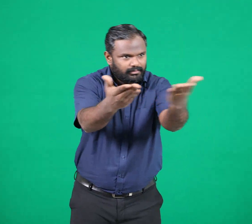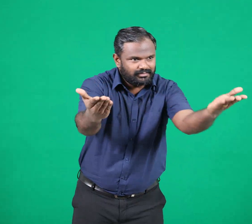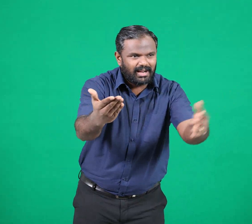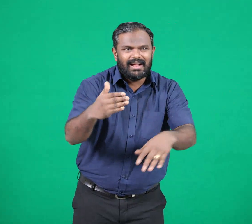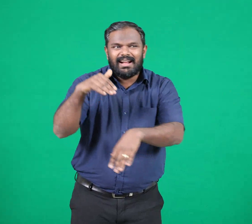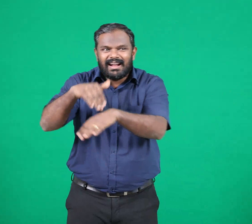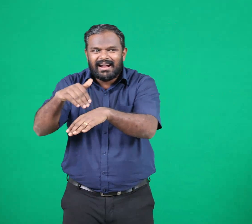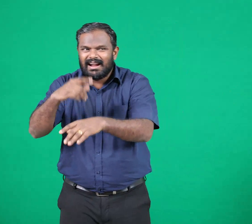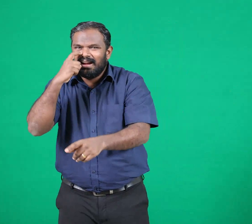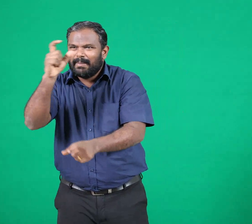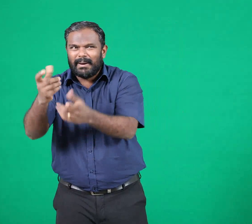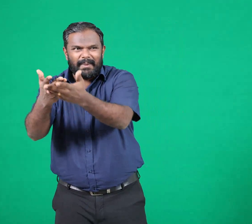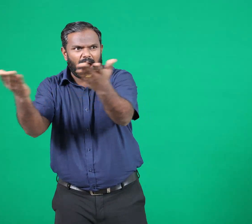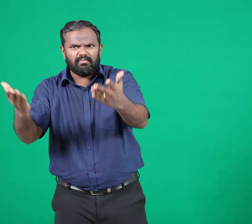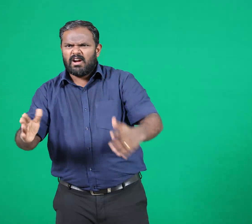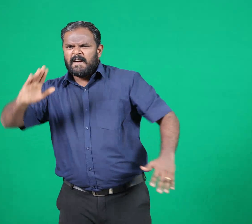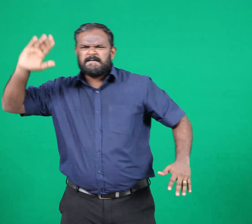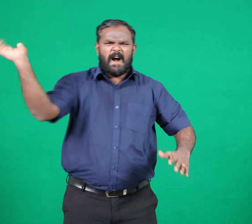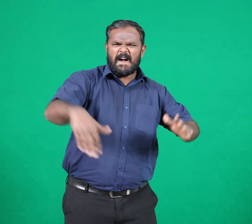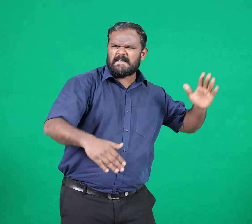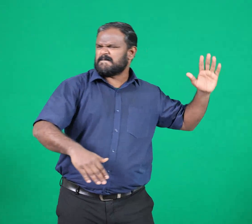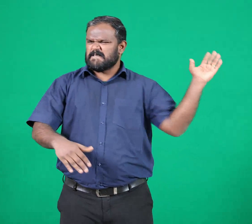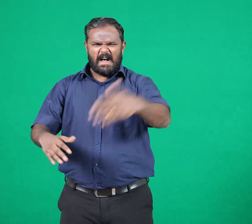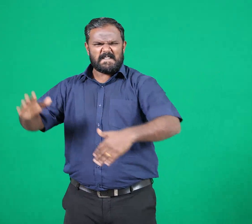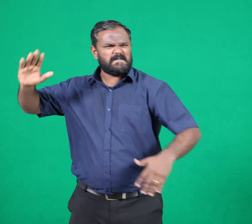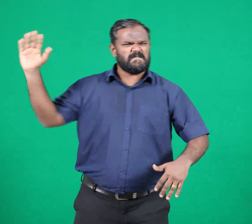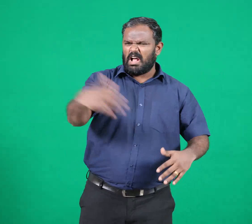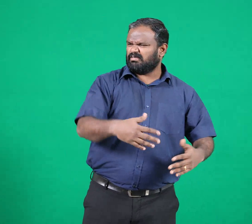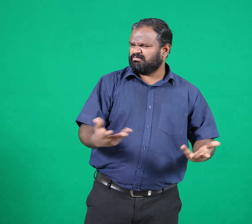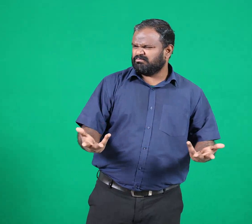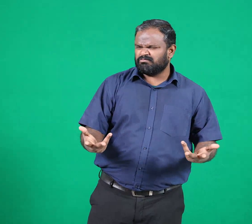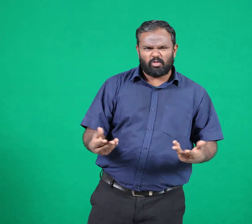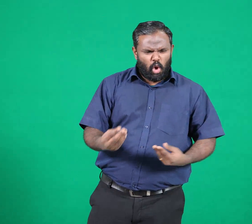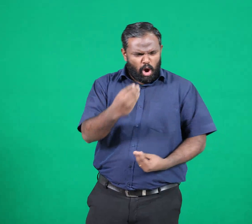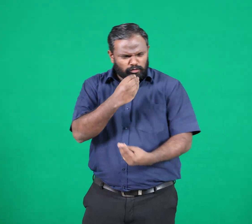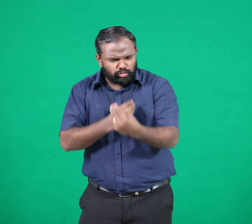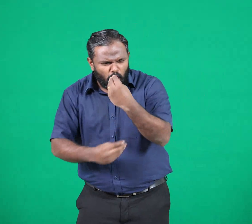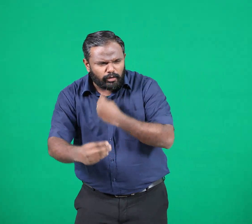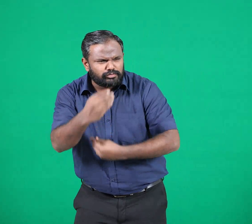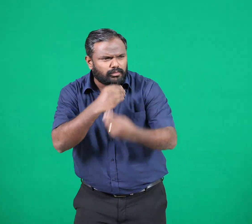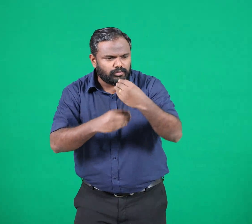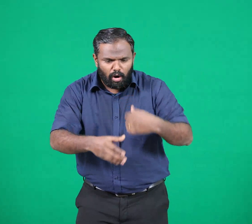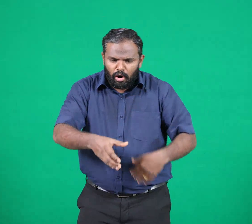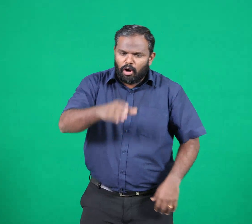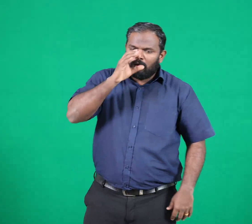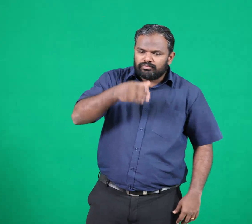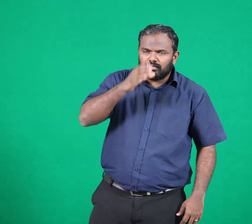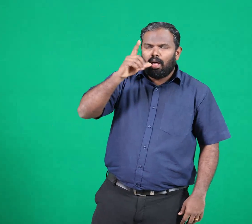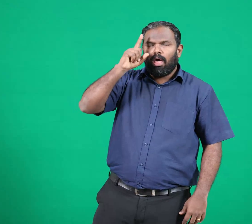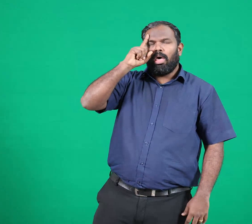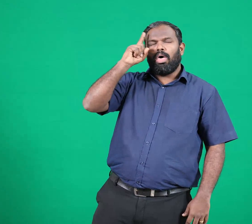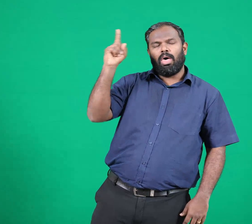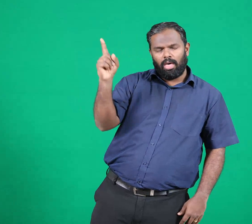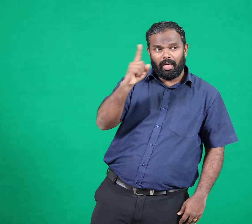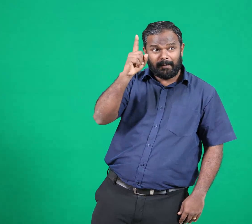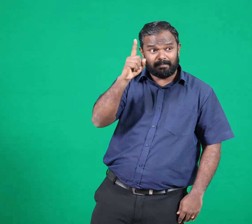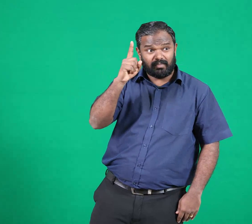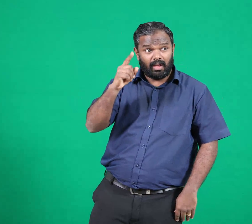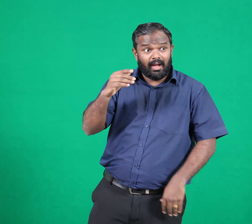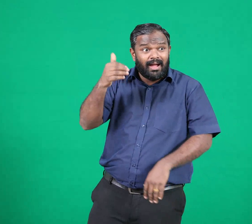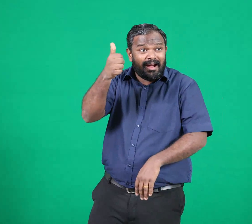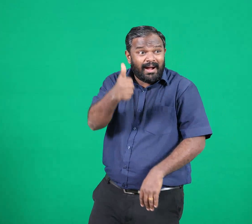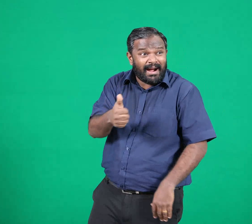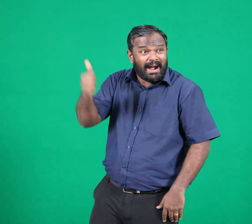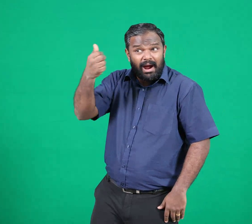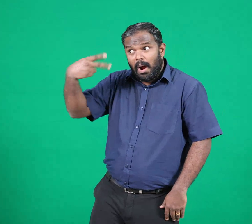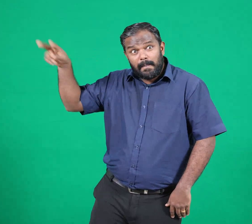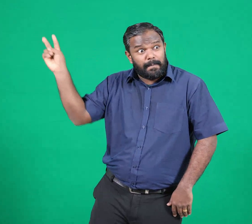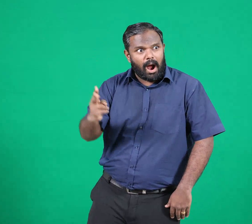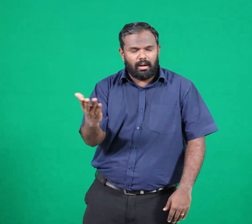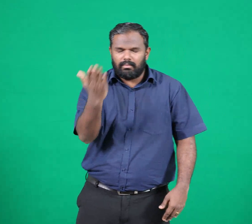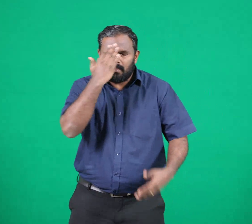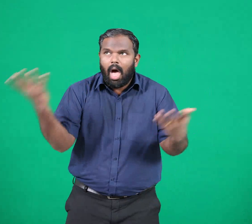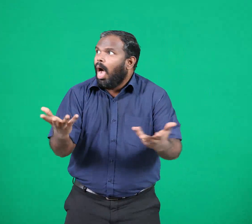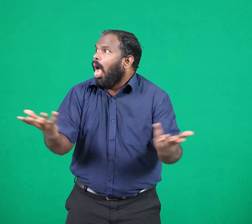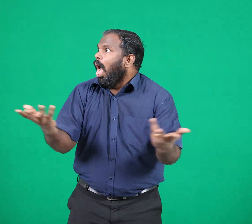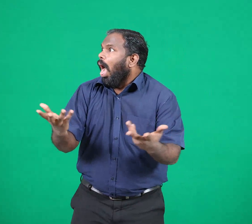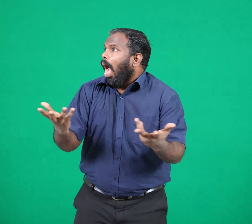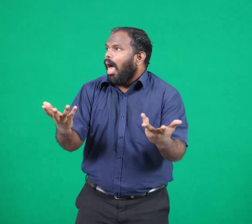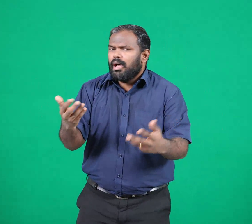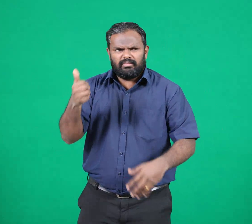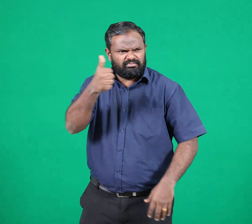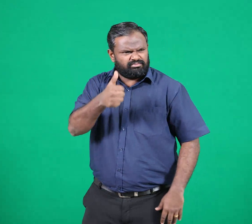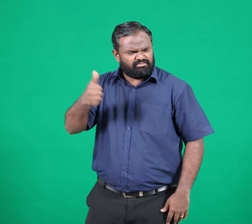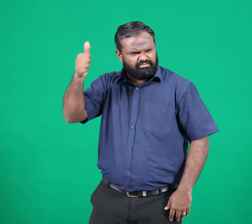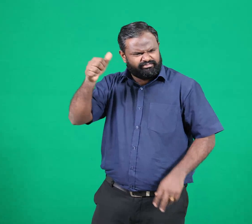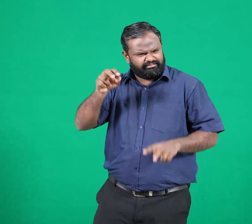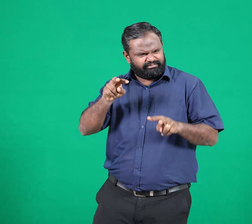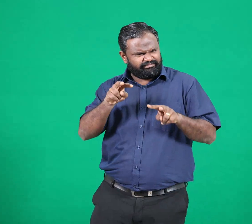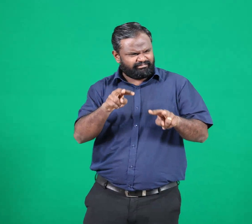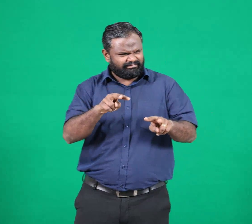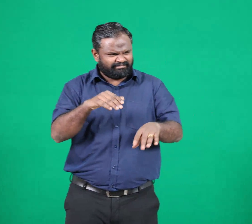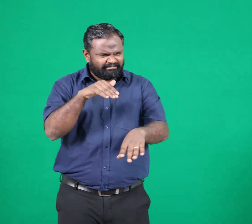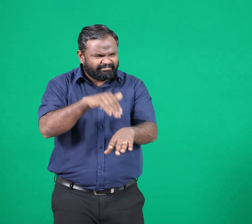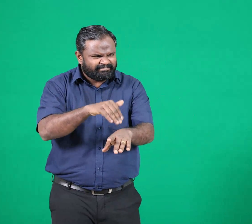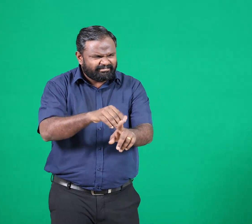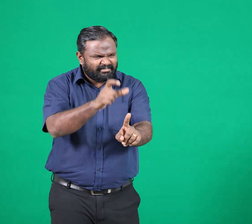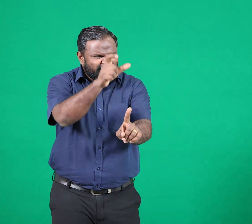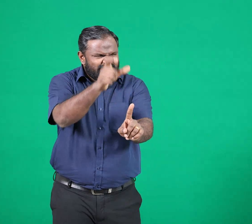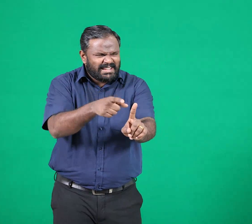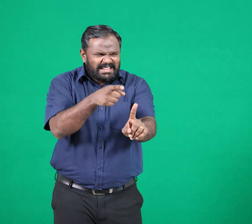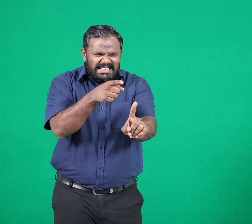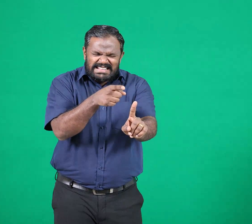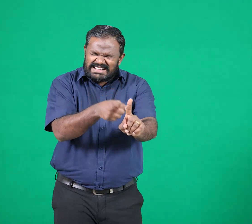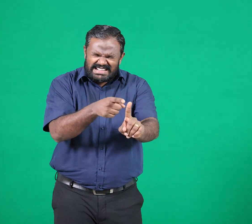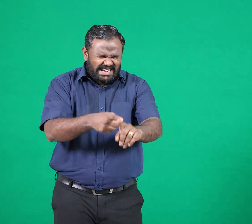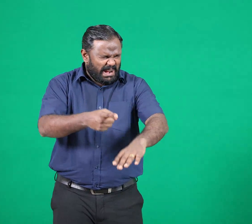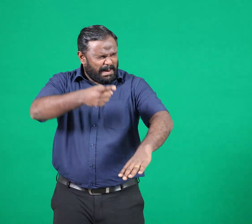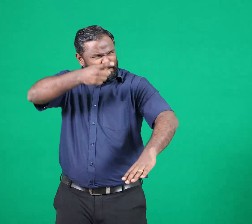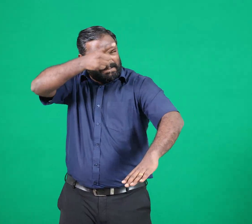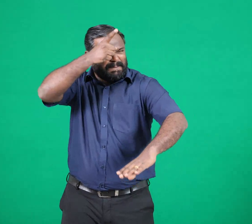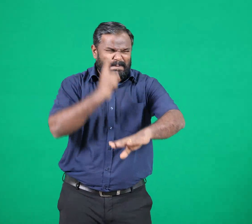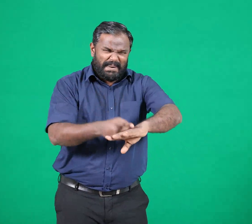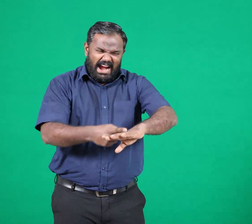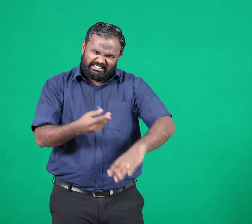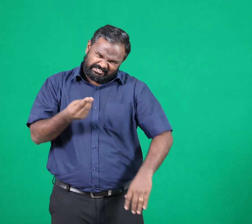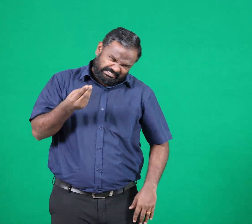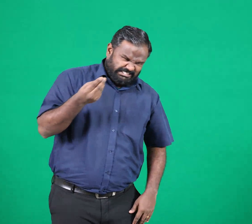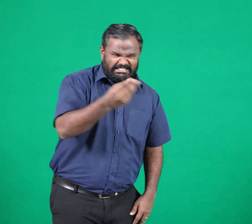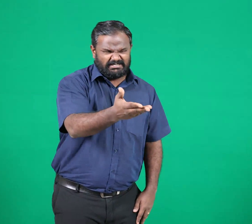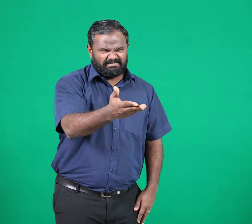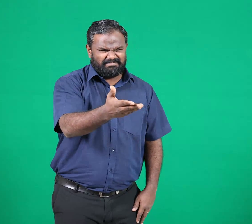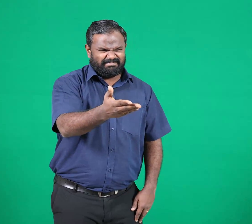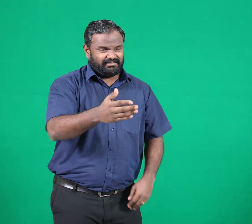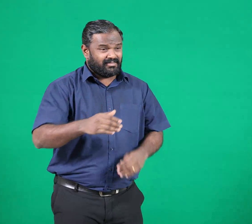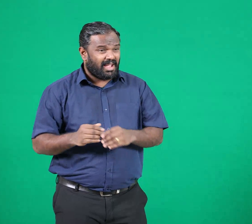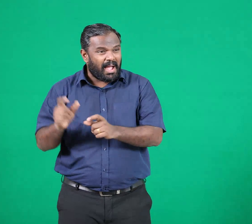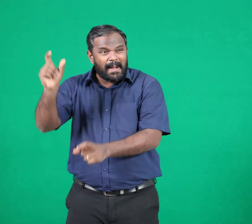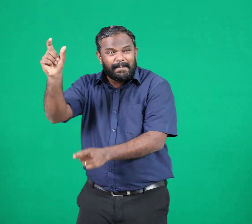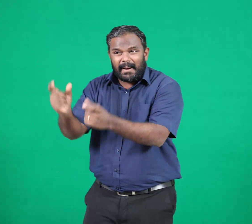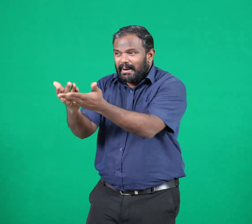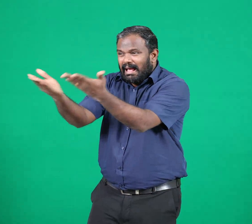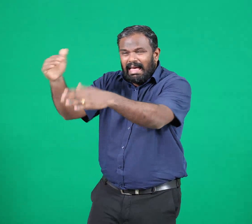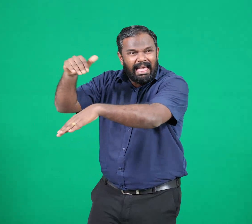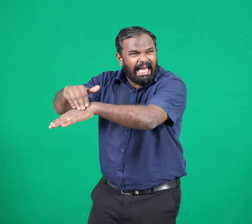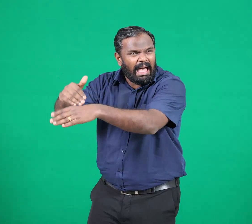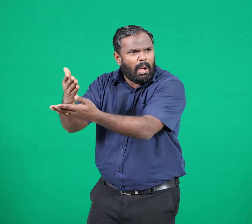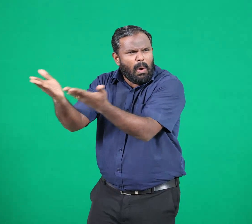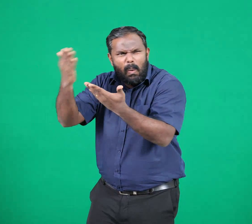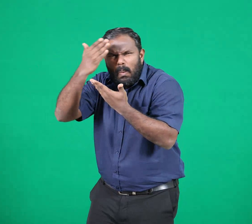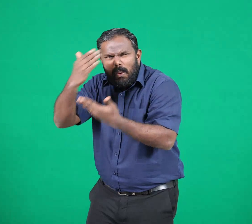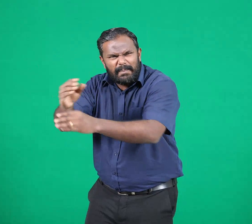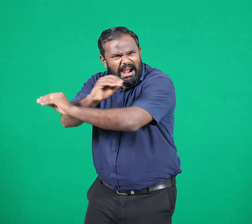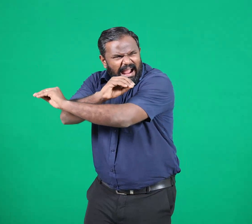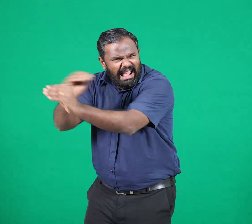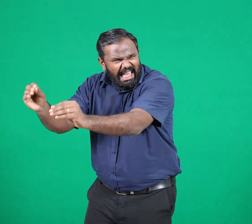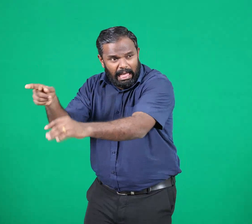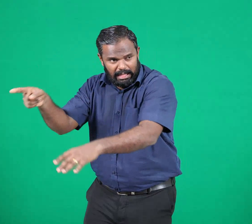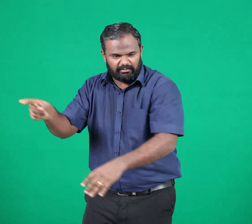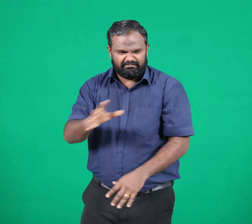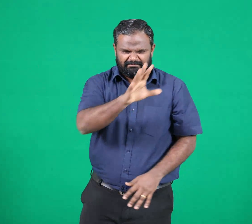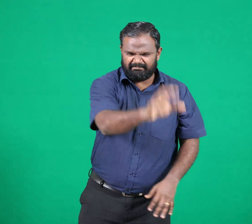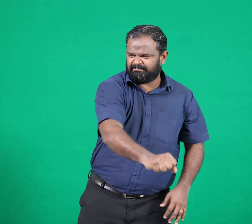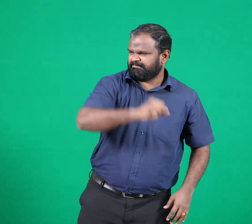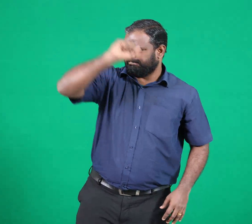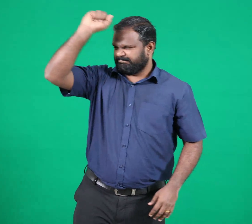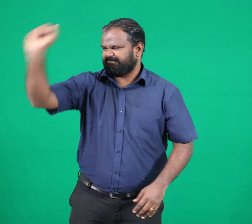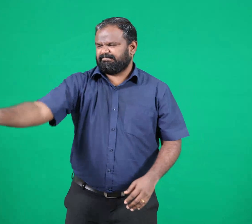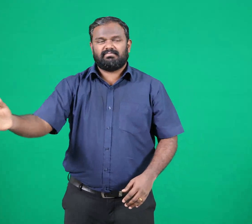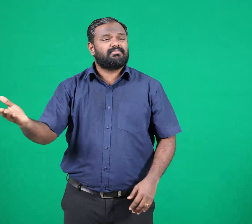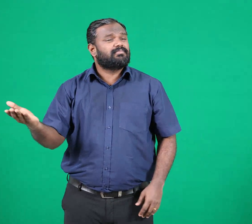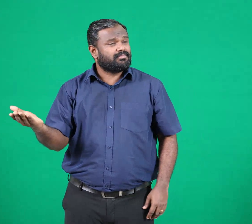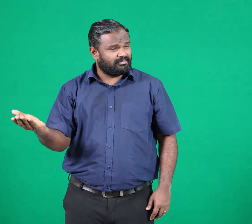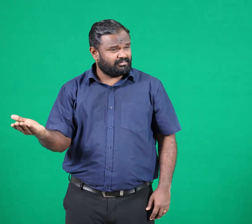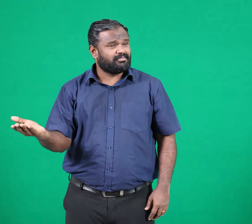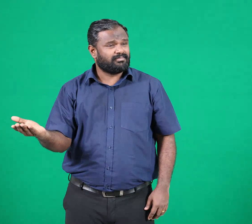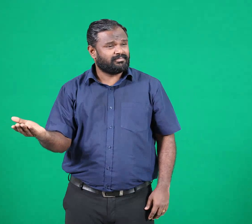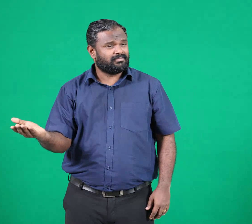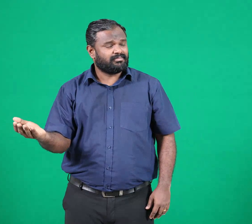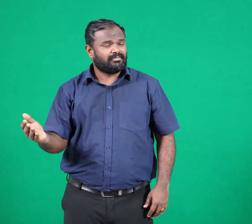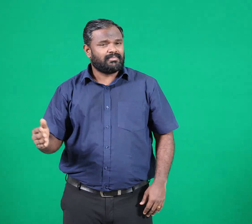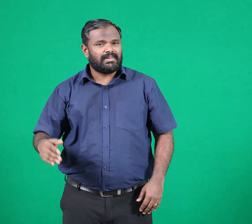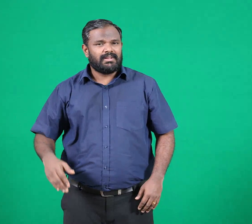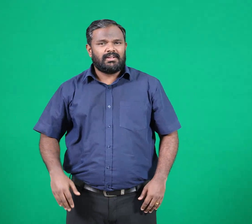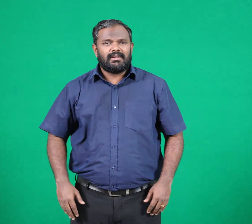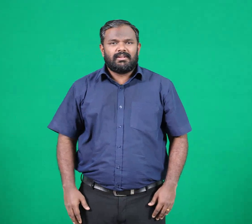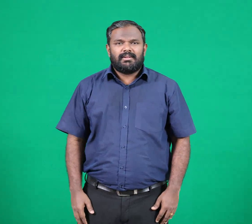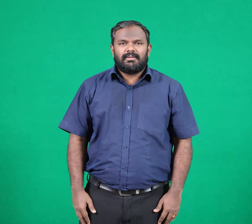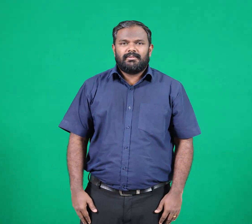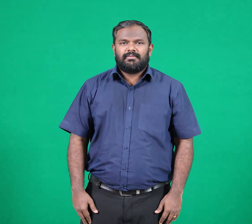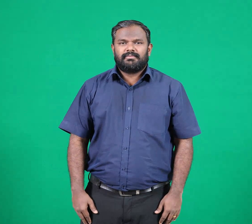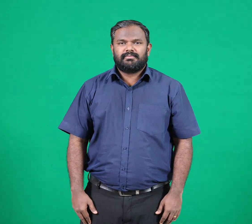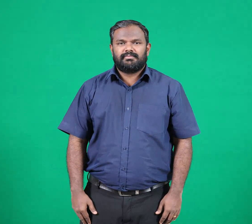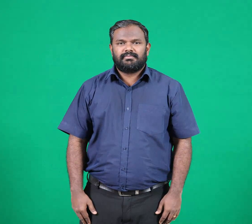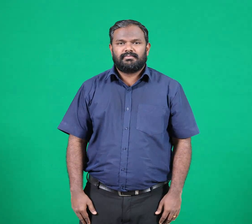The master of that servant will come on a day he does not expect and at an hour he does not anticipate. Then he will cut him to pieces and assign him a place with the unbelievers.